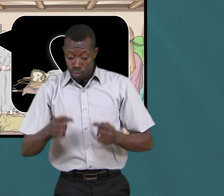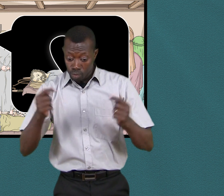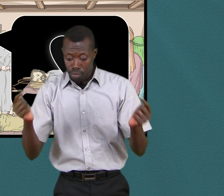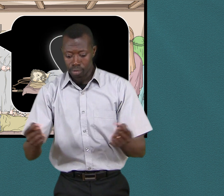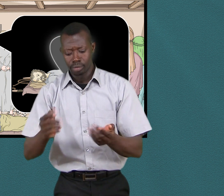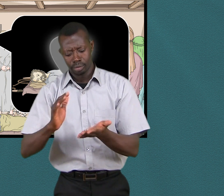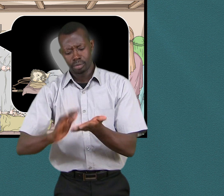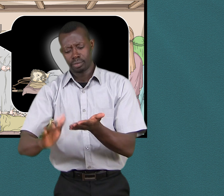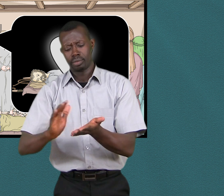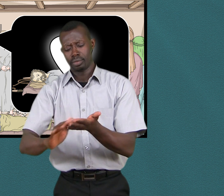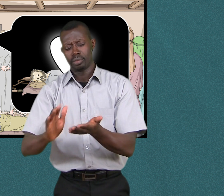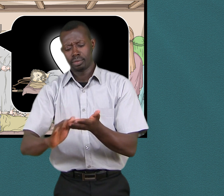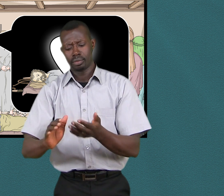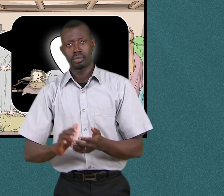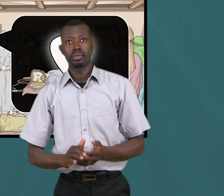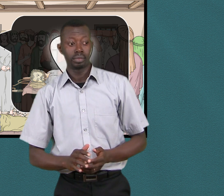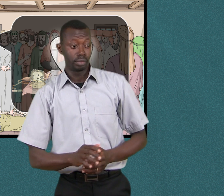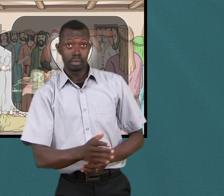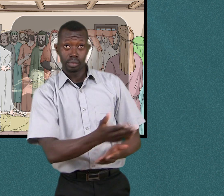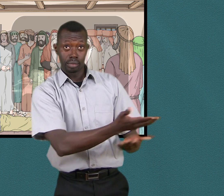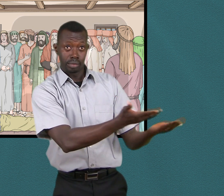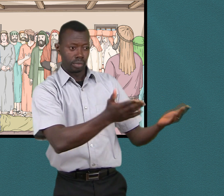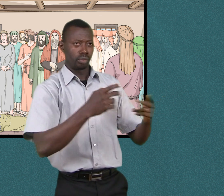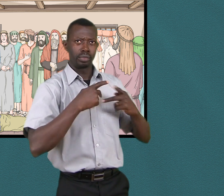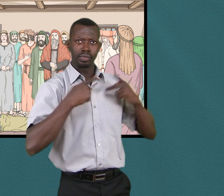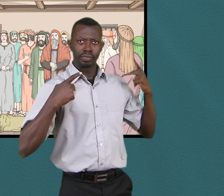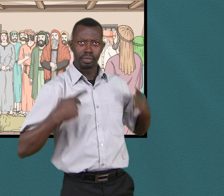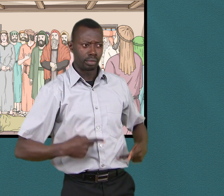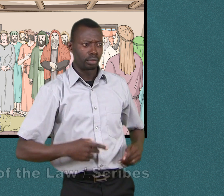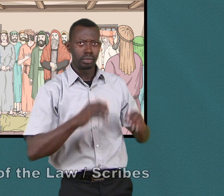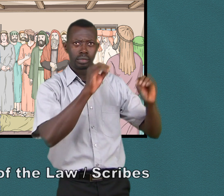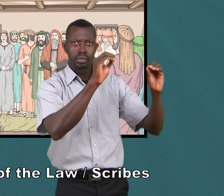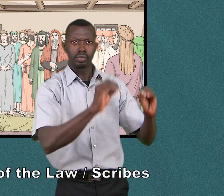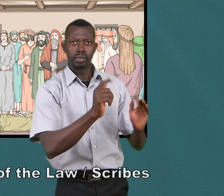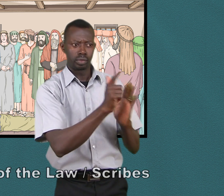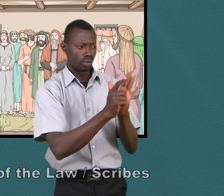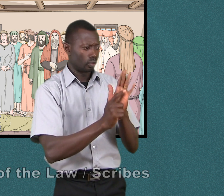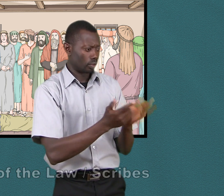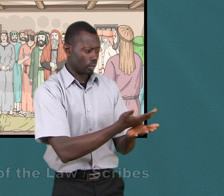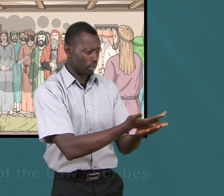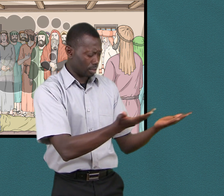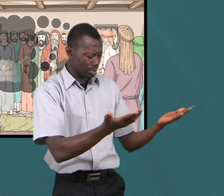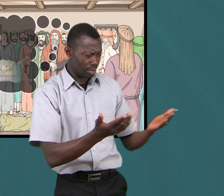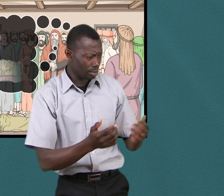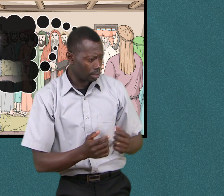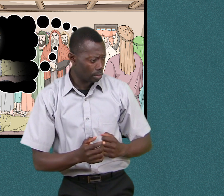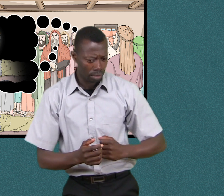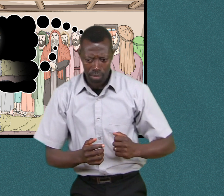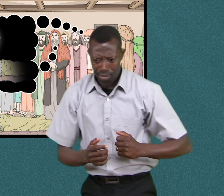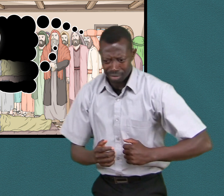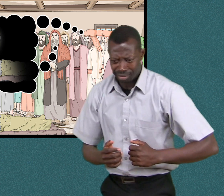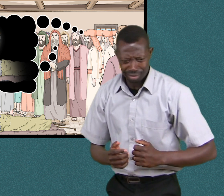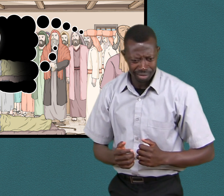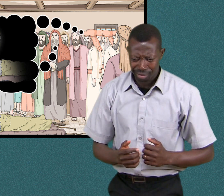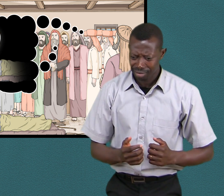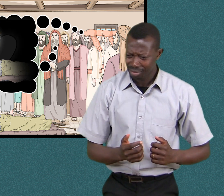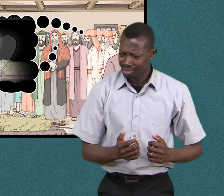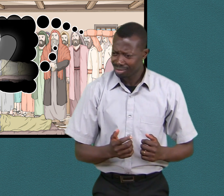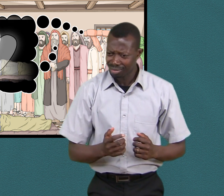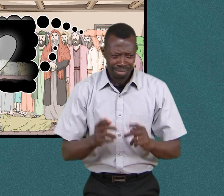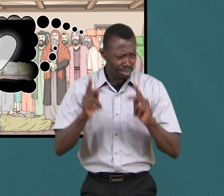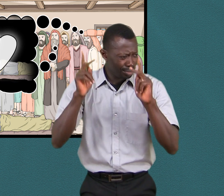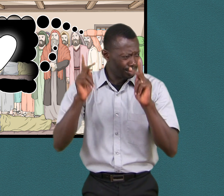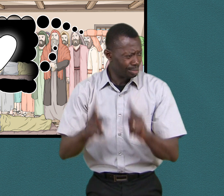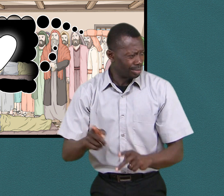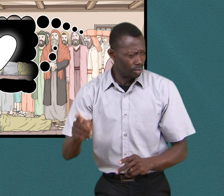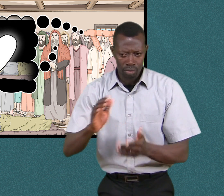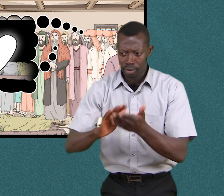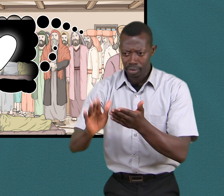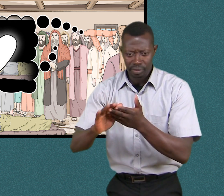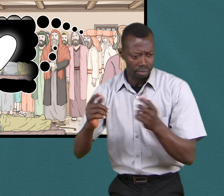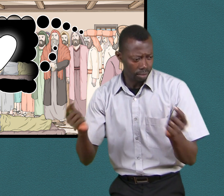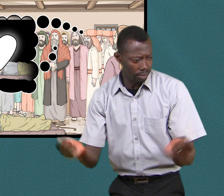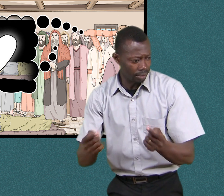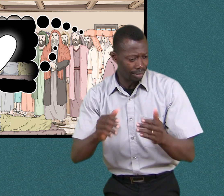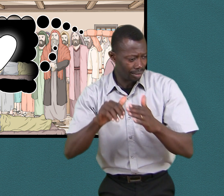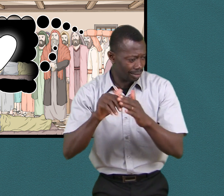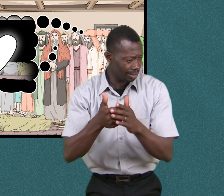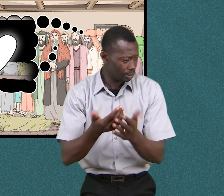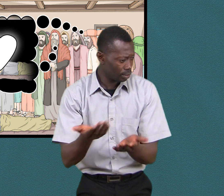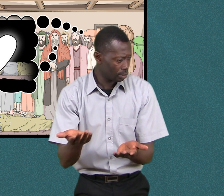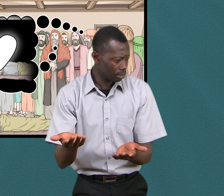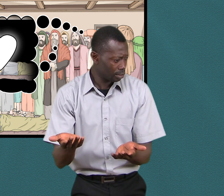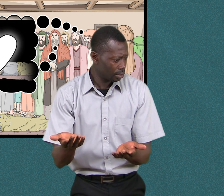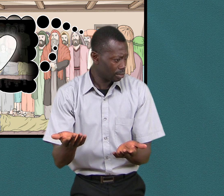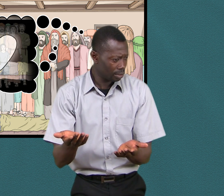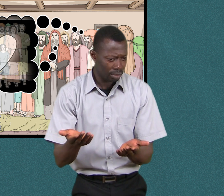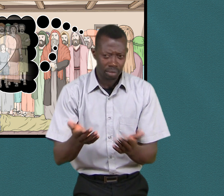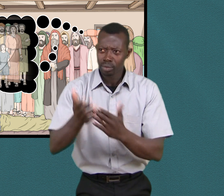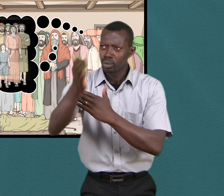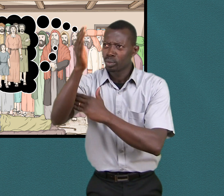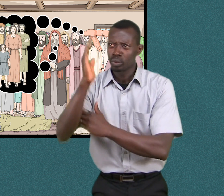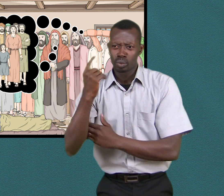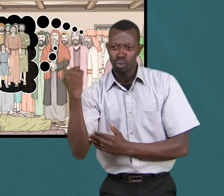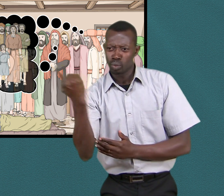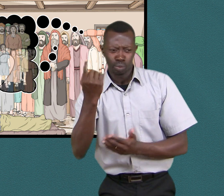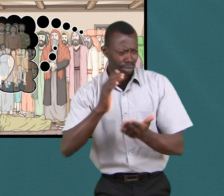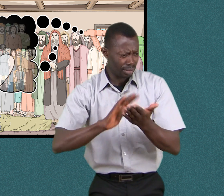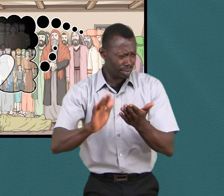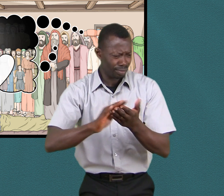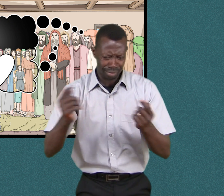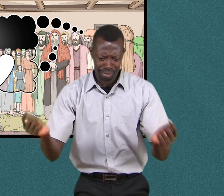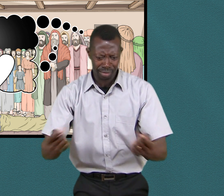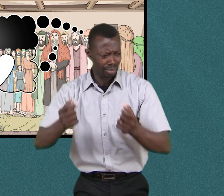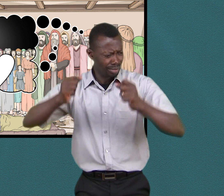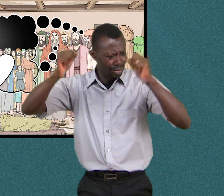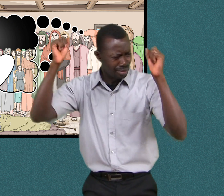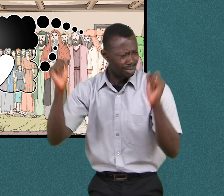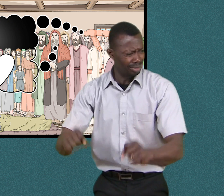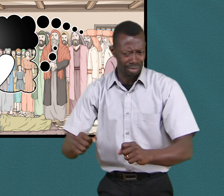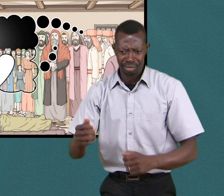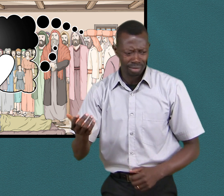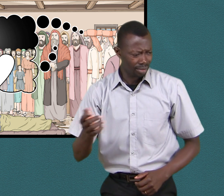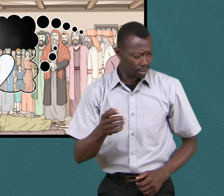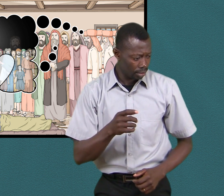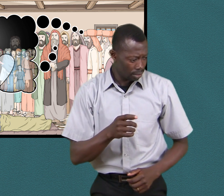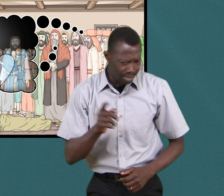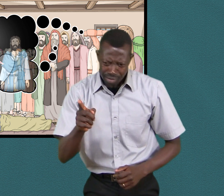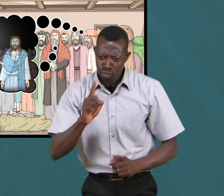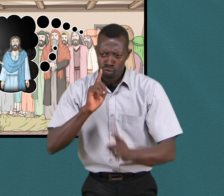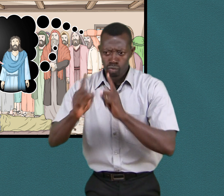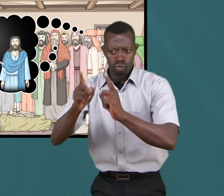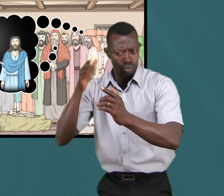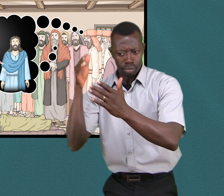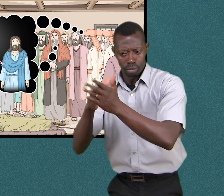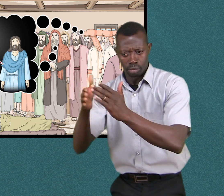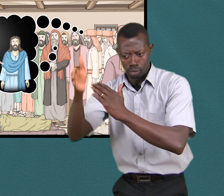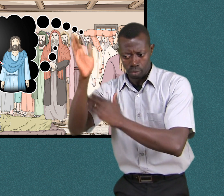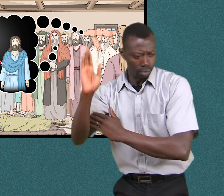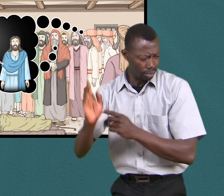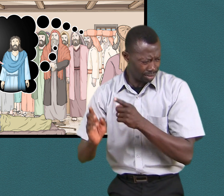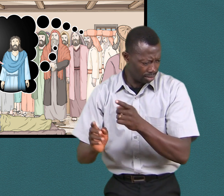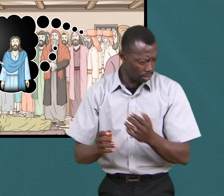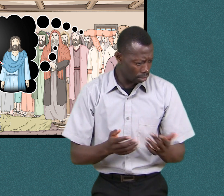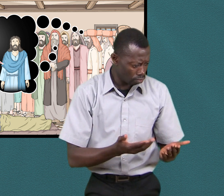But some of the scribes were sitting there and thinking in their hearts, “Why does this man speak like this?